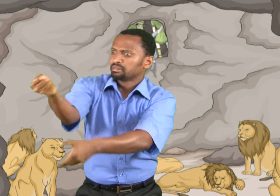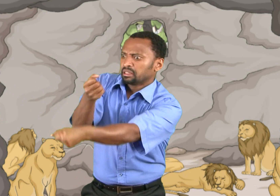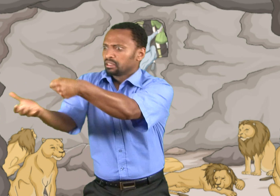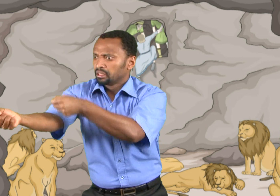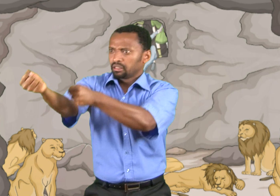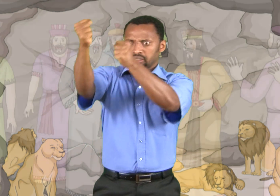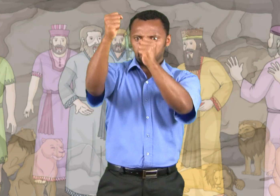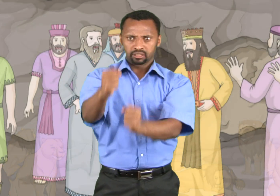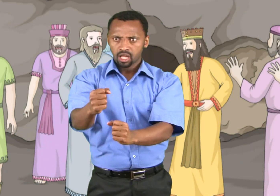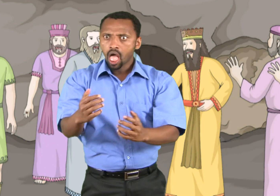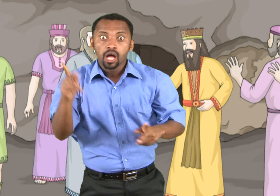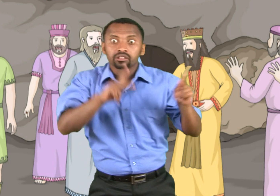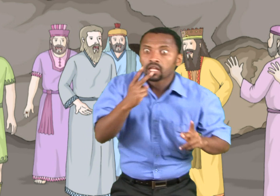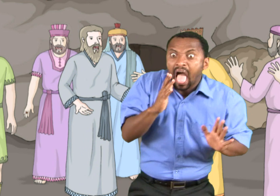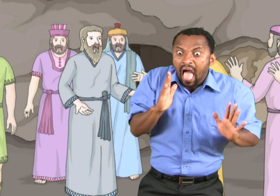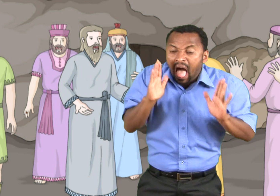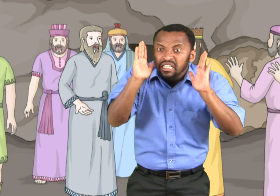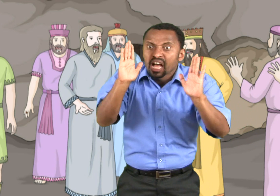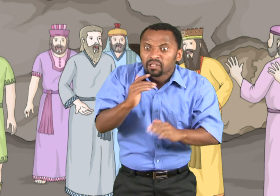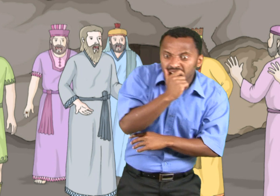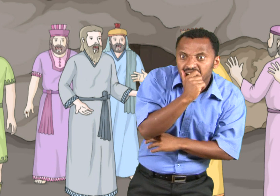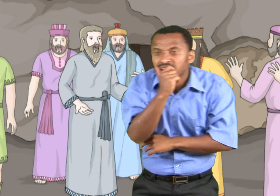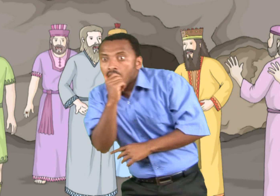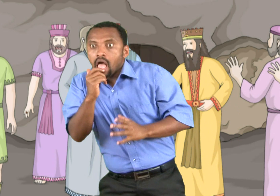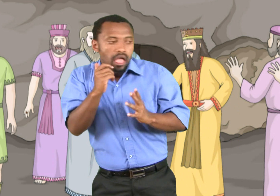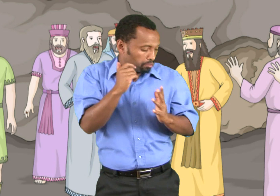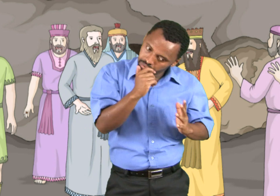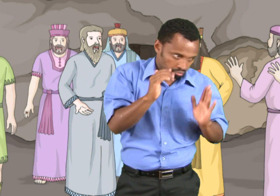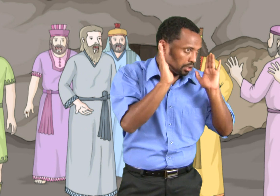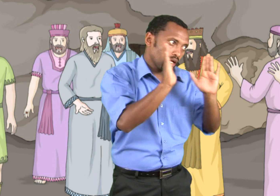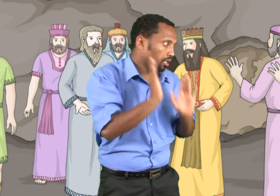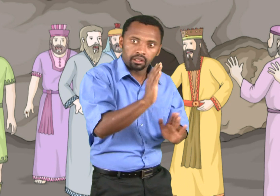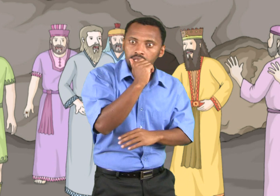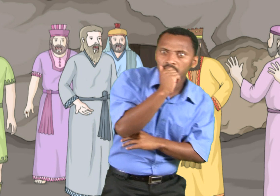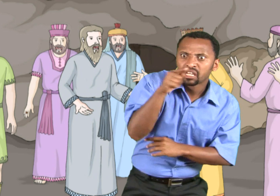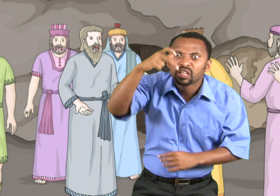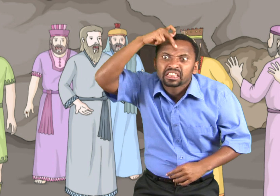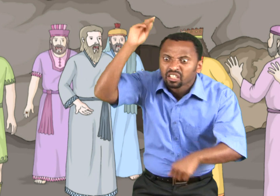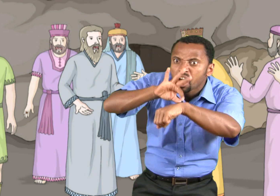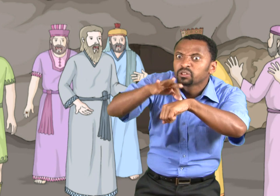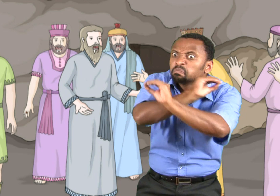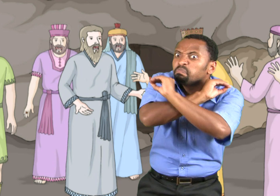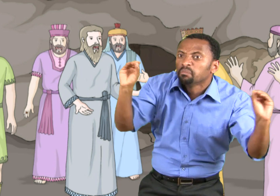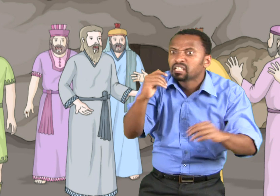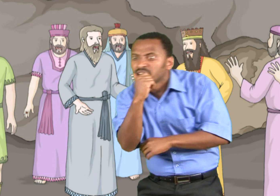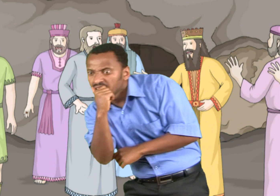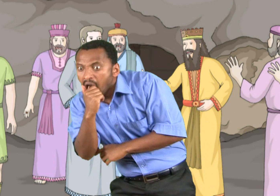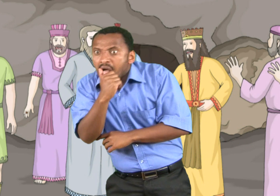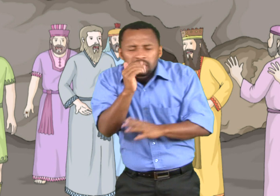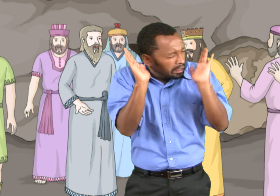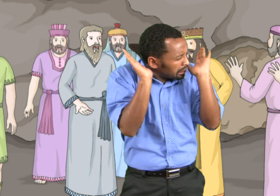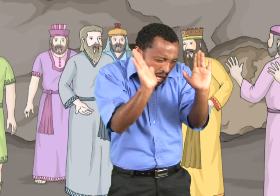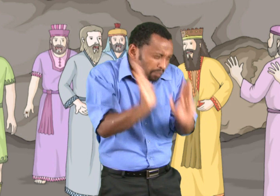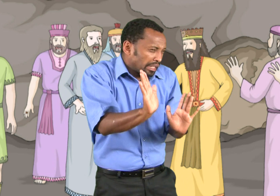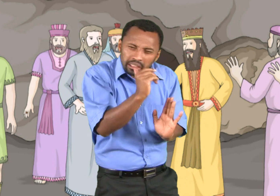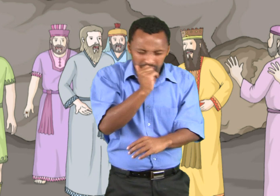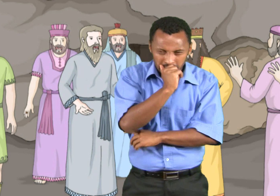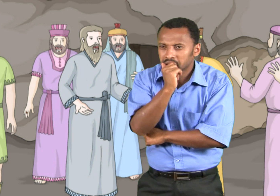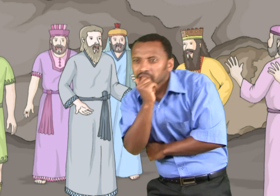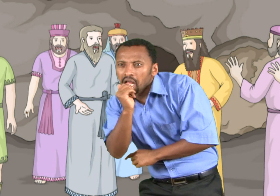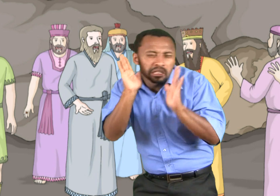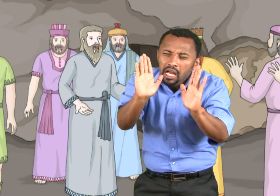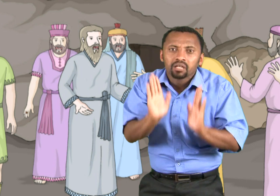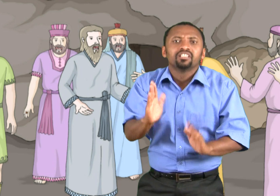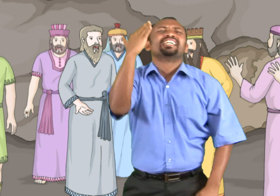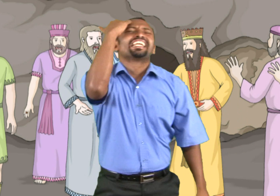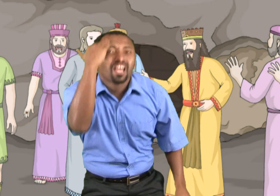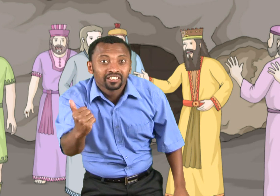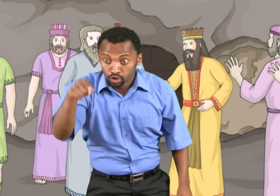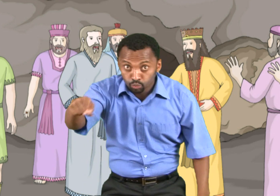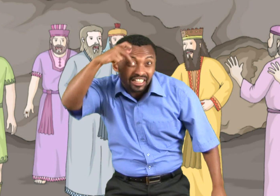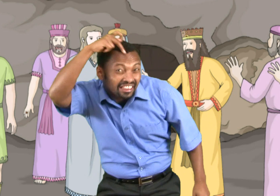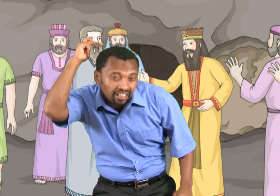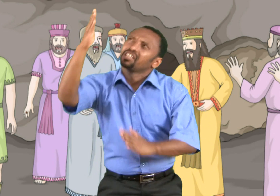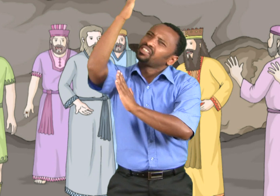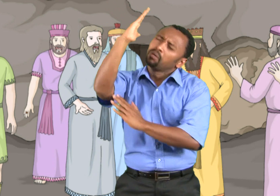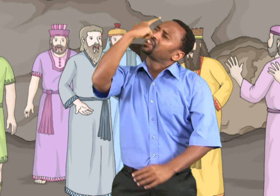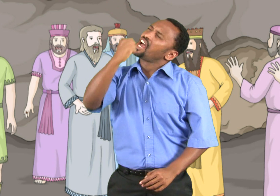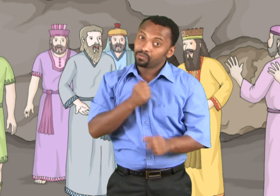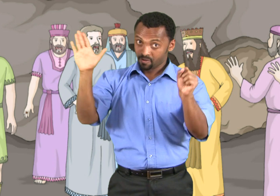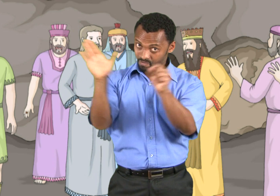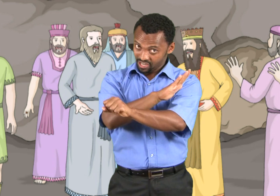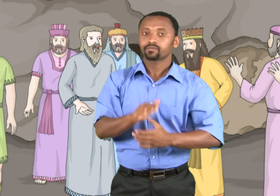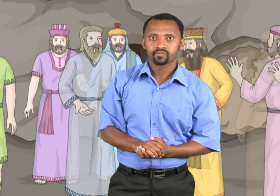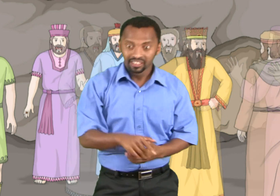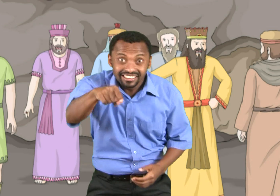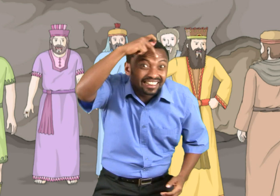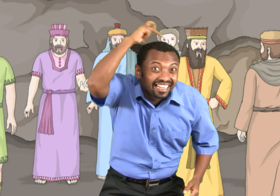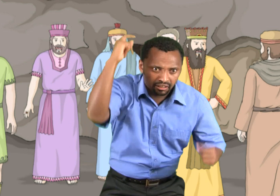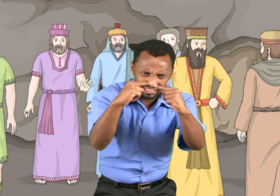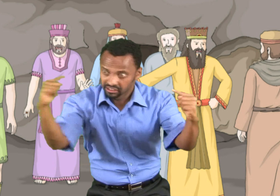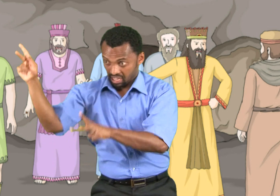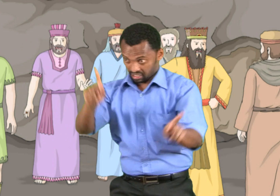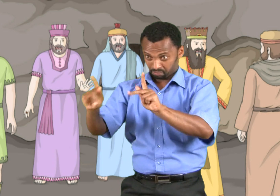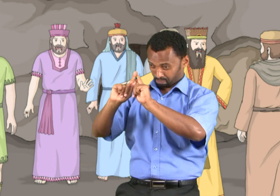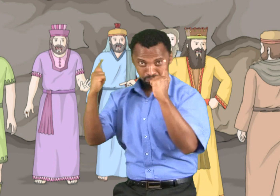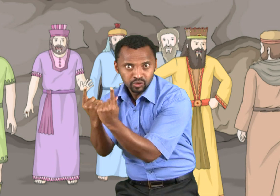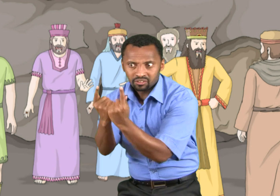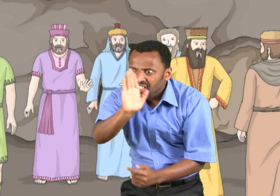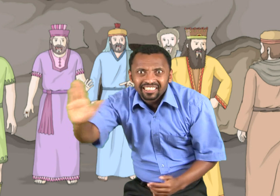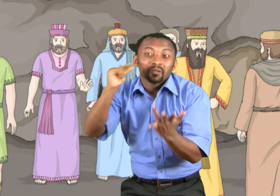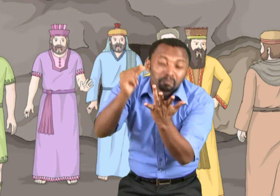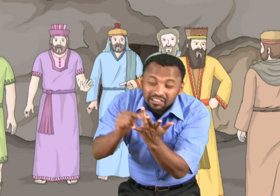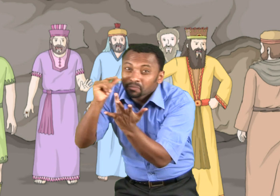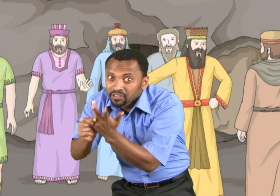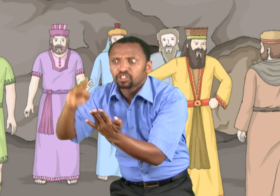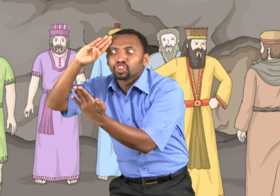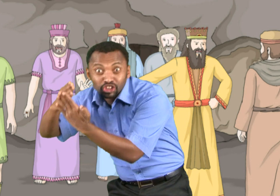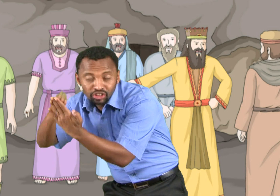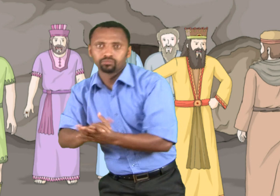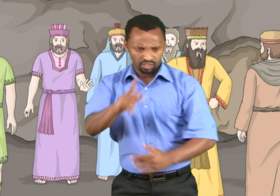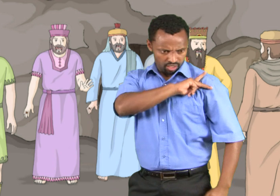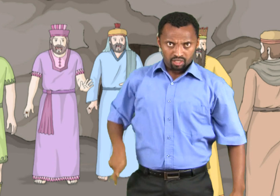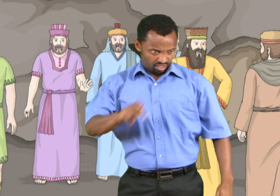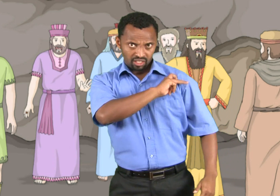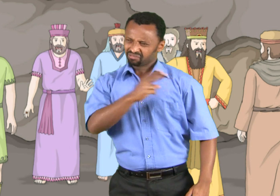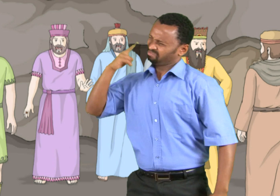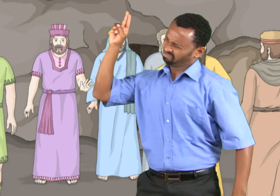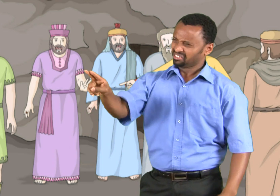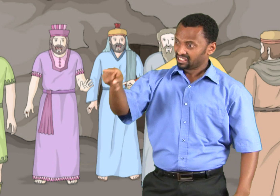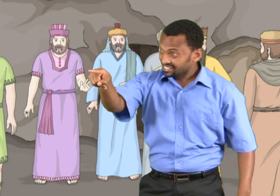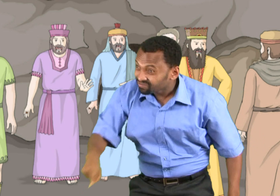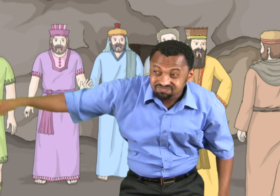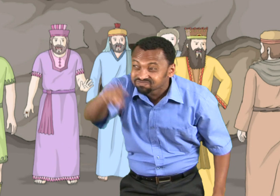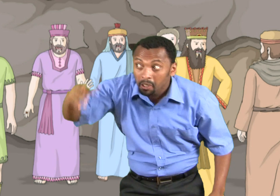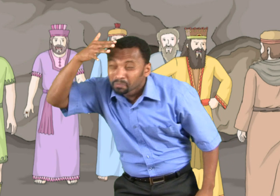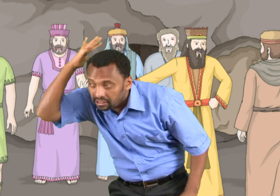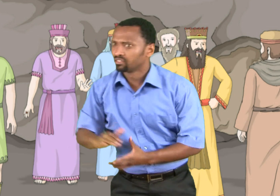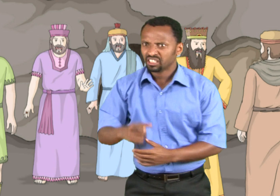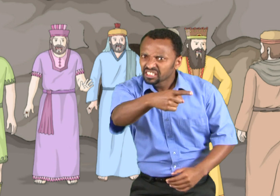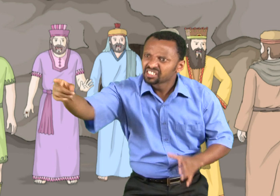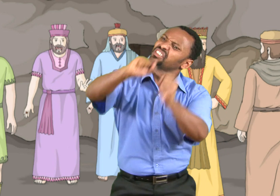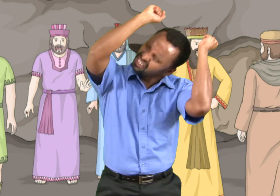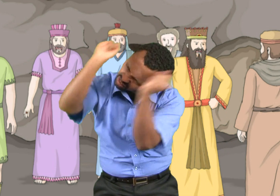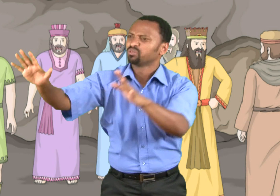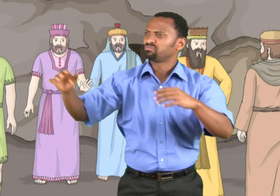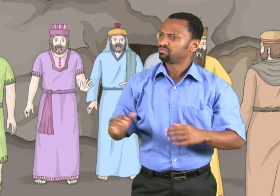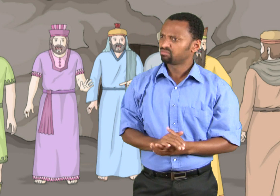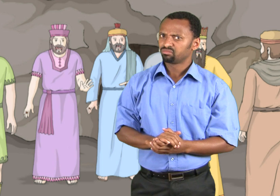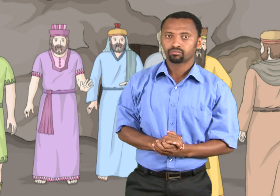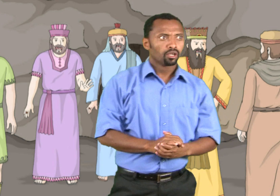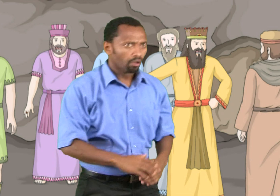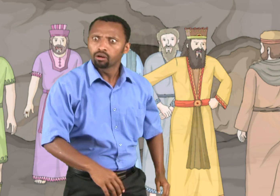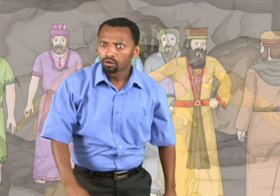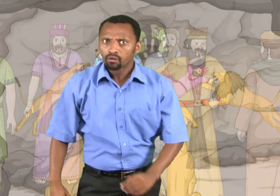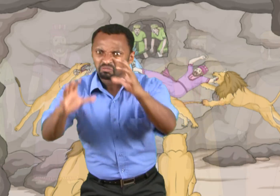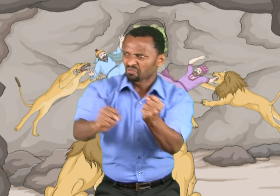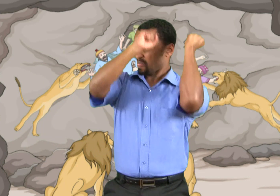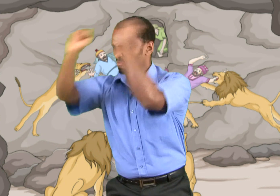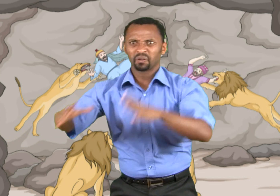At the command of the king, the men who had falsely accused Daniel were brought and thrown into the den of lions—they and their children and wives.